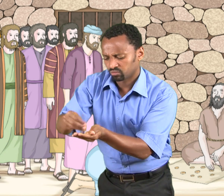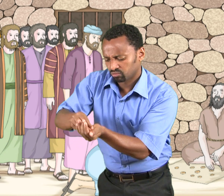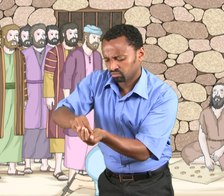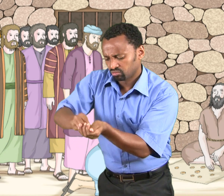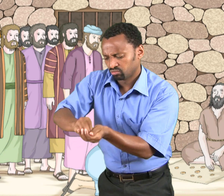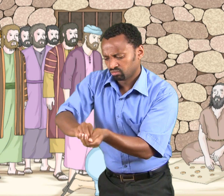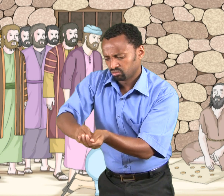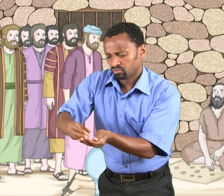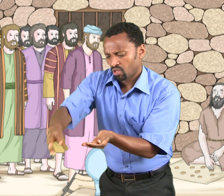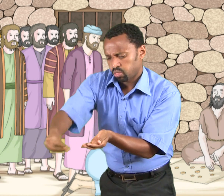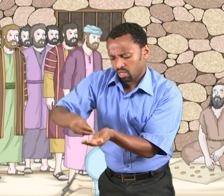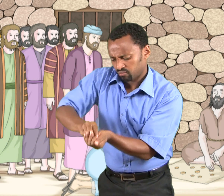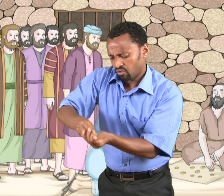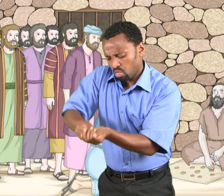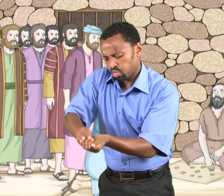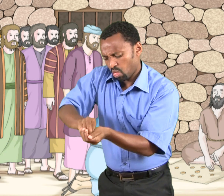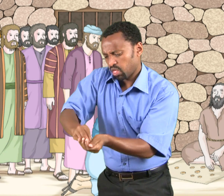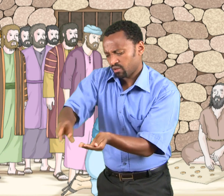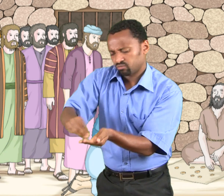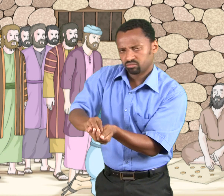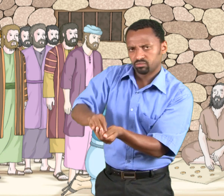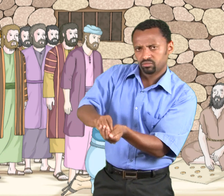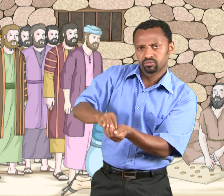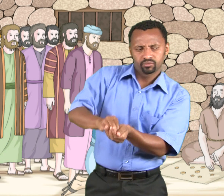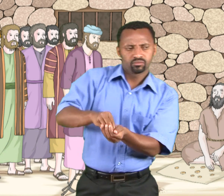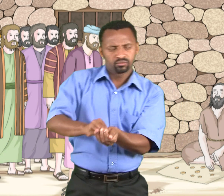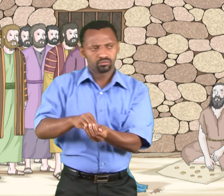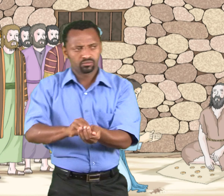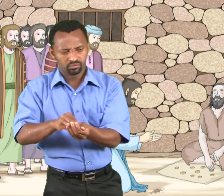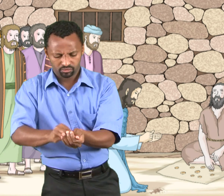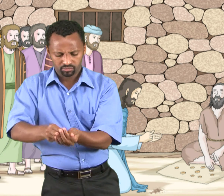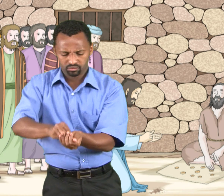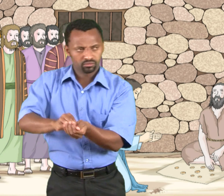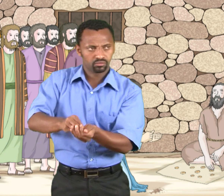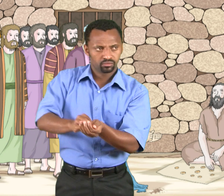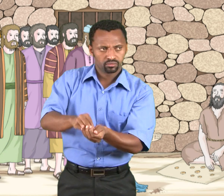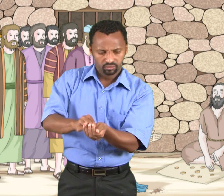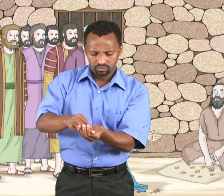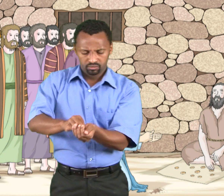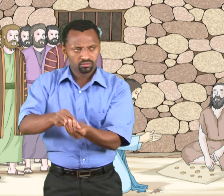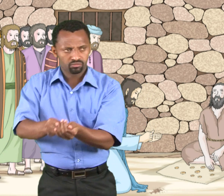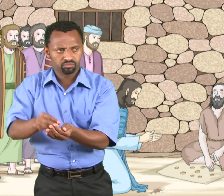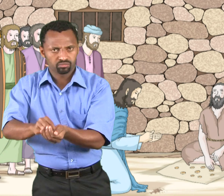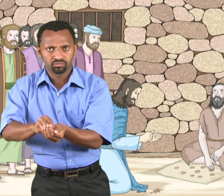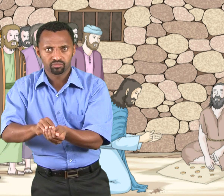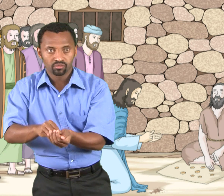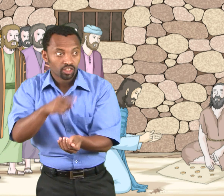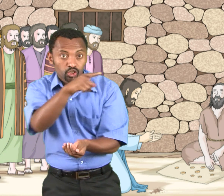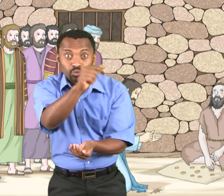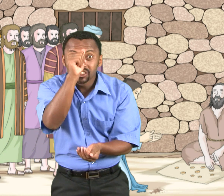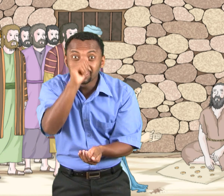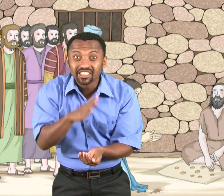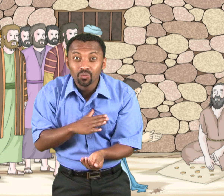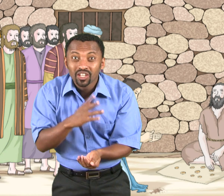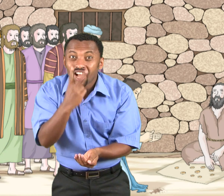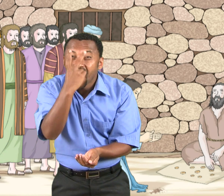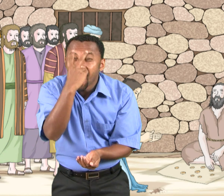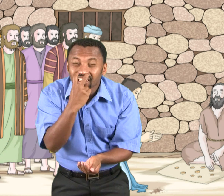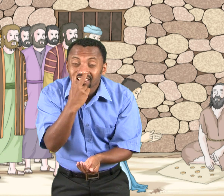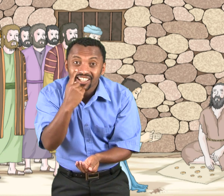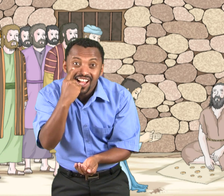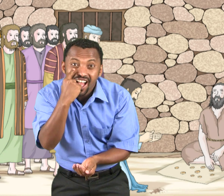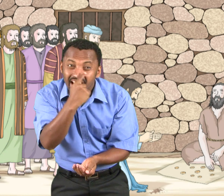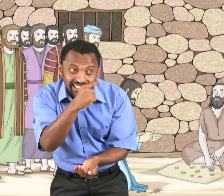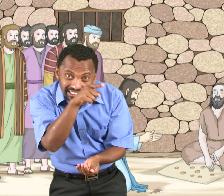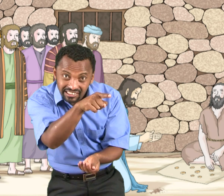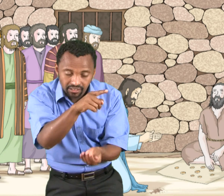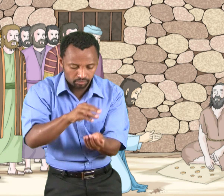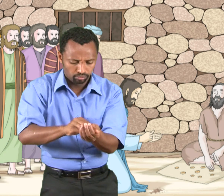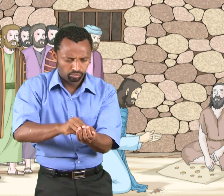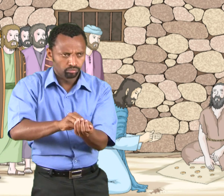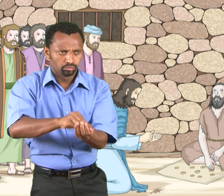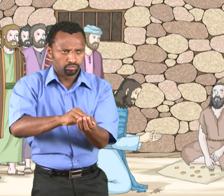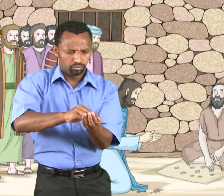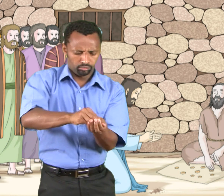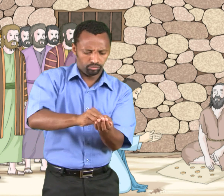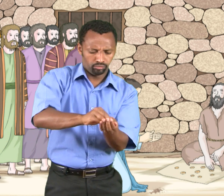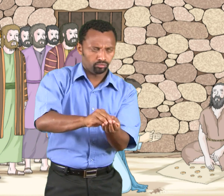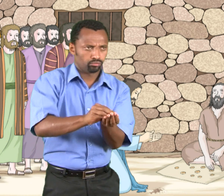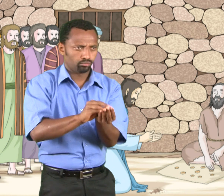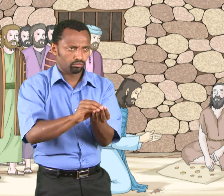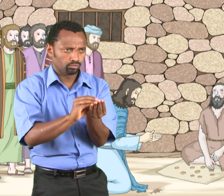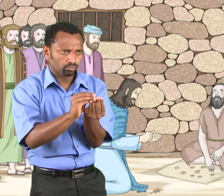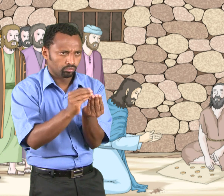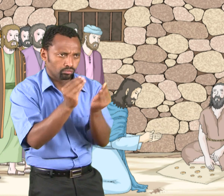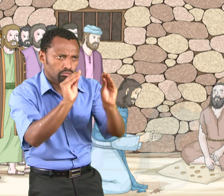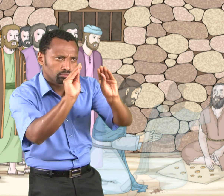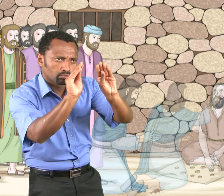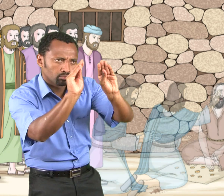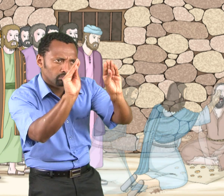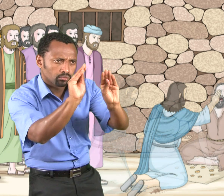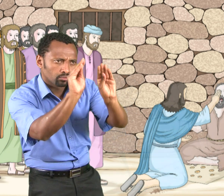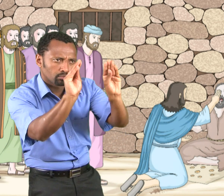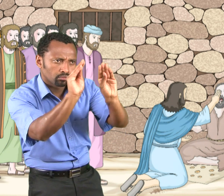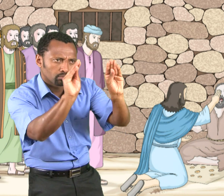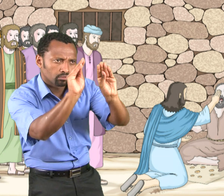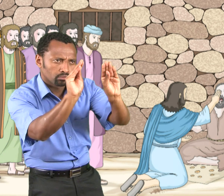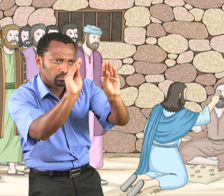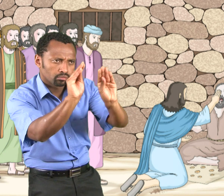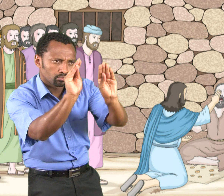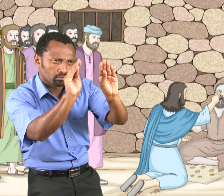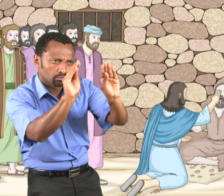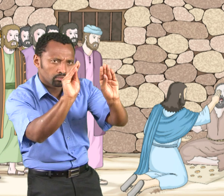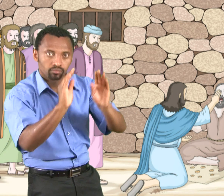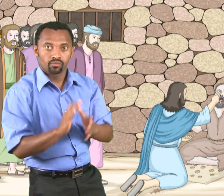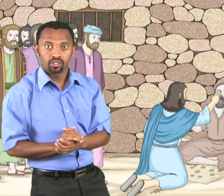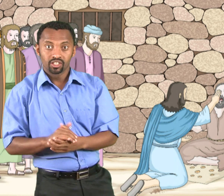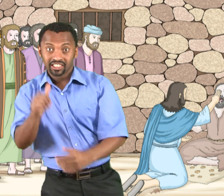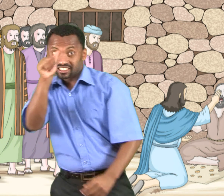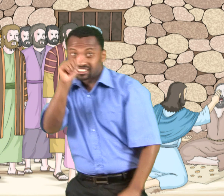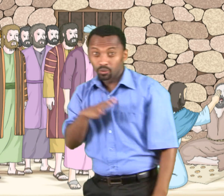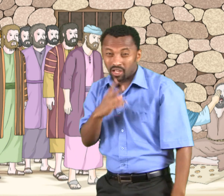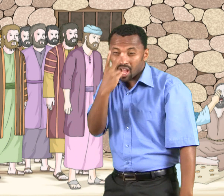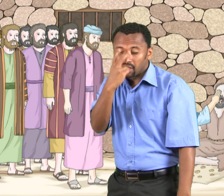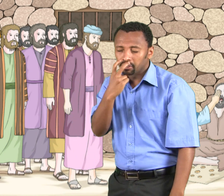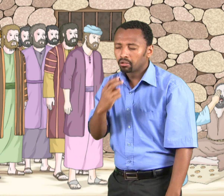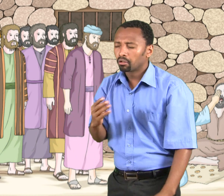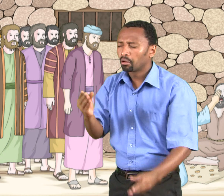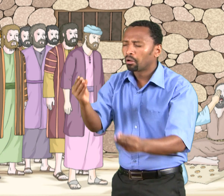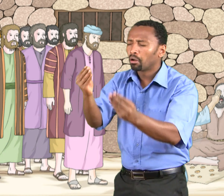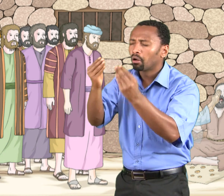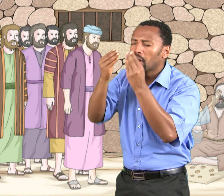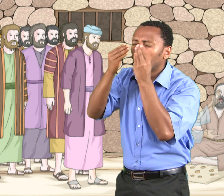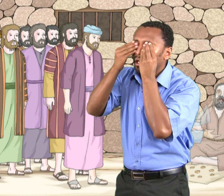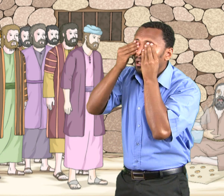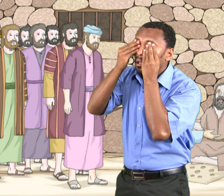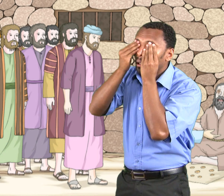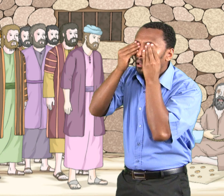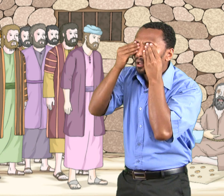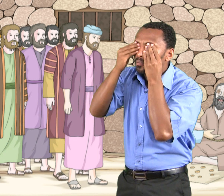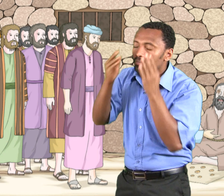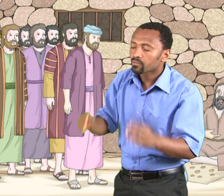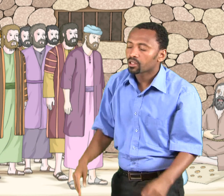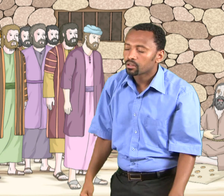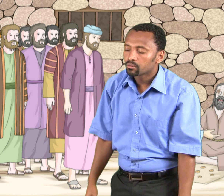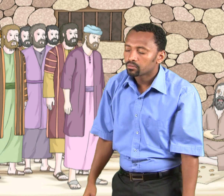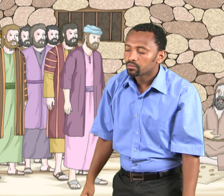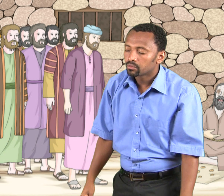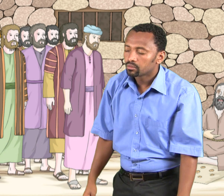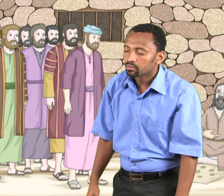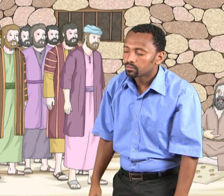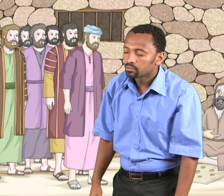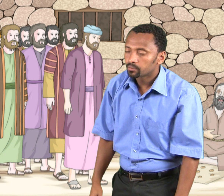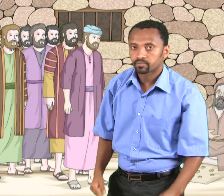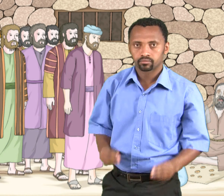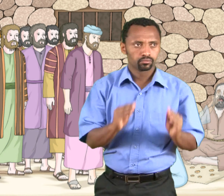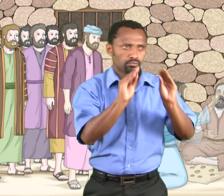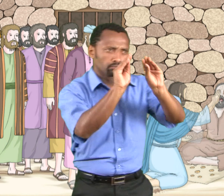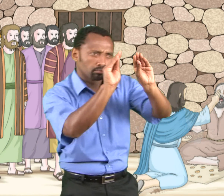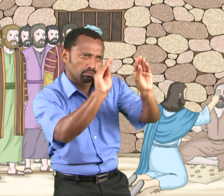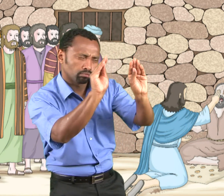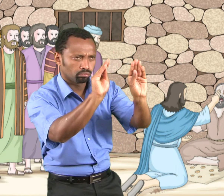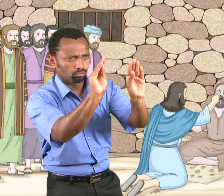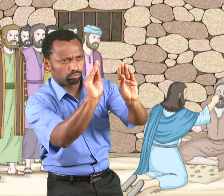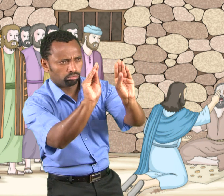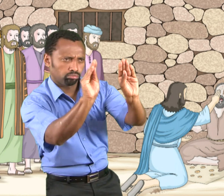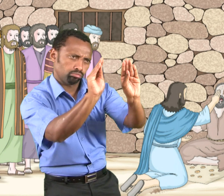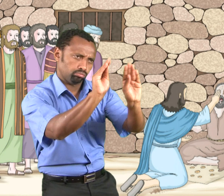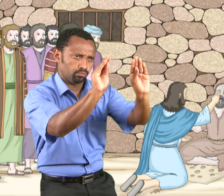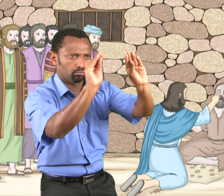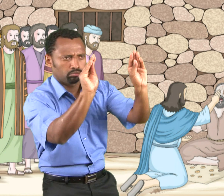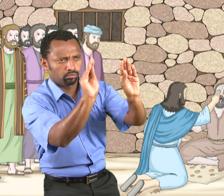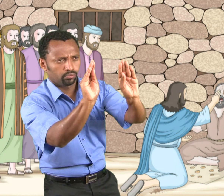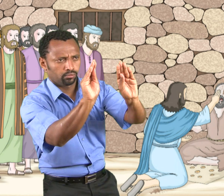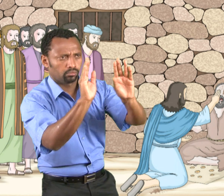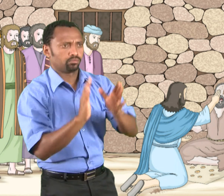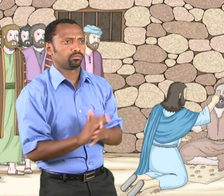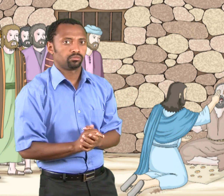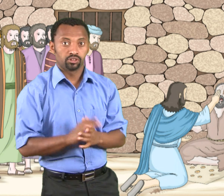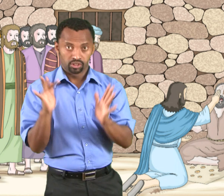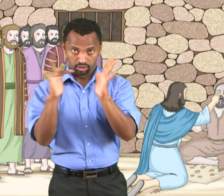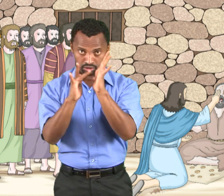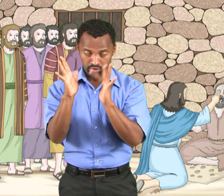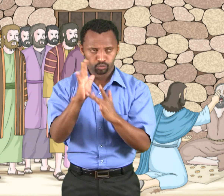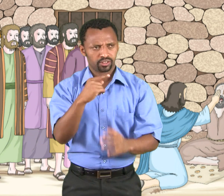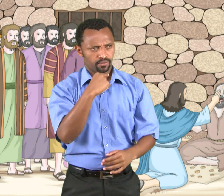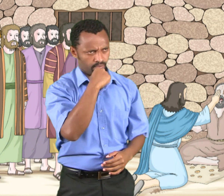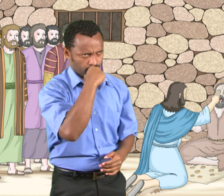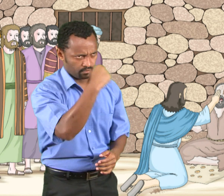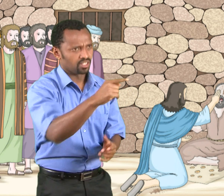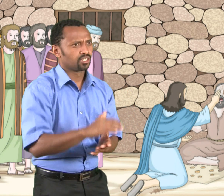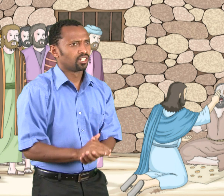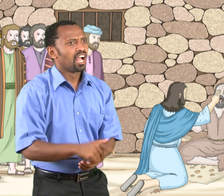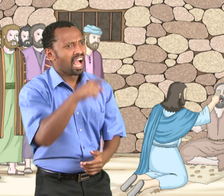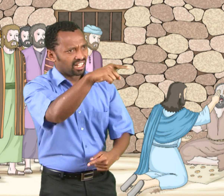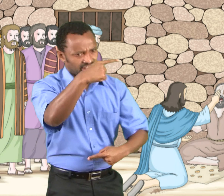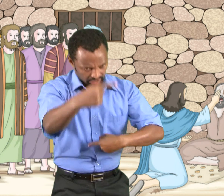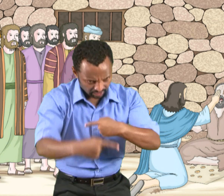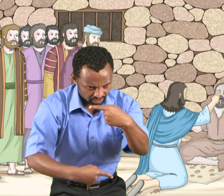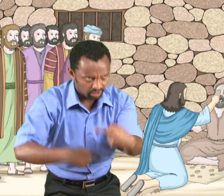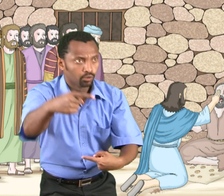When Jesus had said this, He spit on the ground, made some mud, and applied it to the man’s eyes.